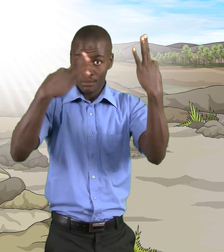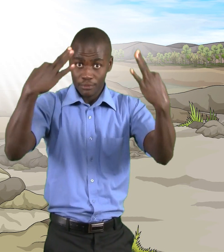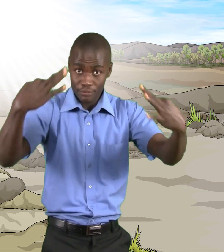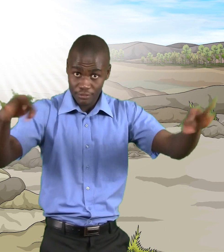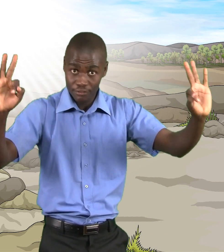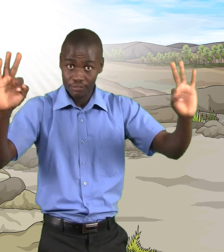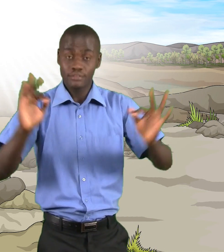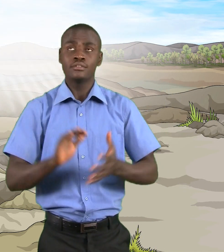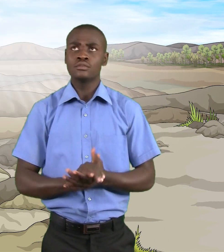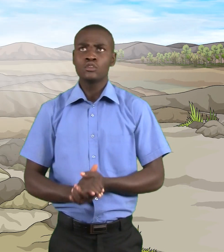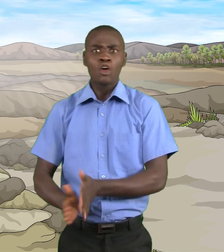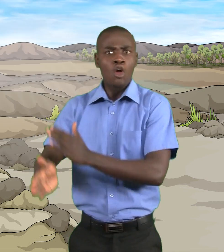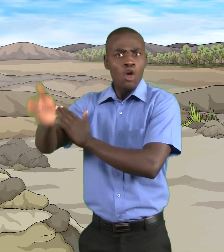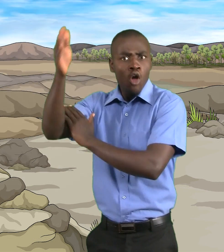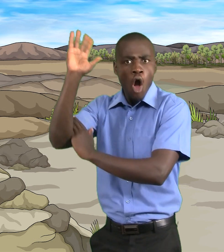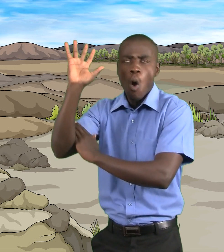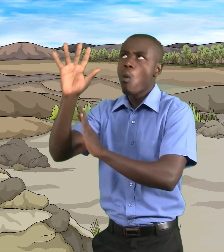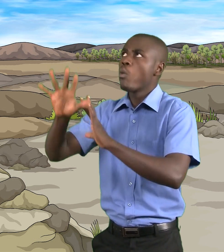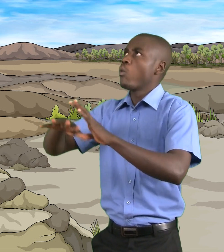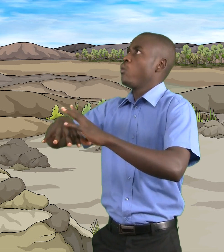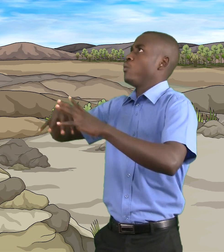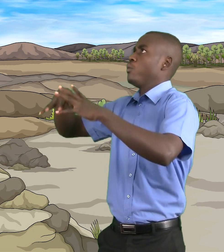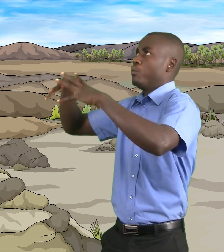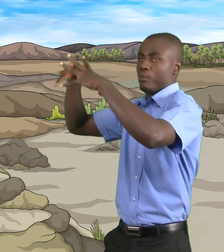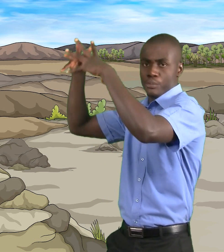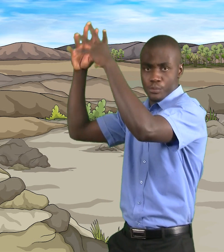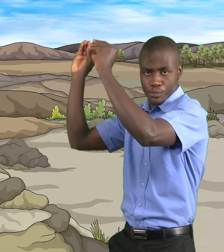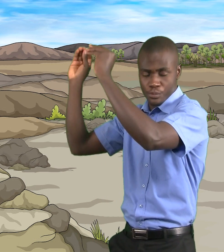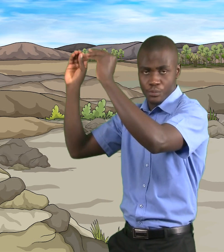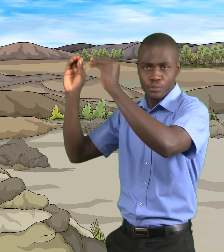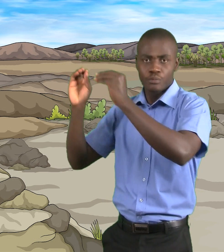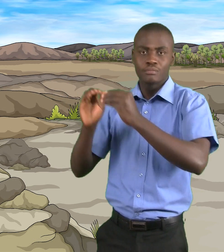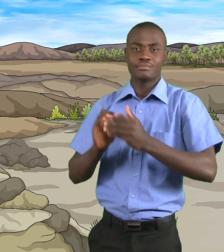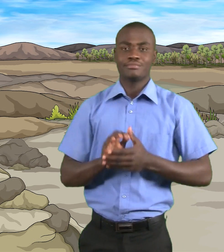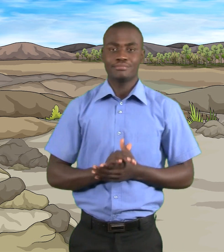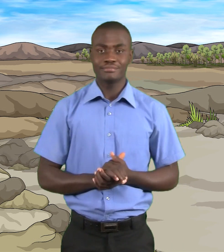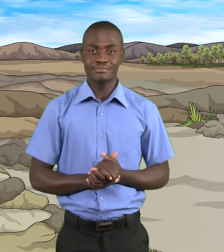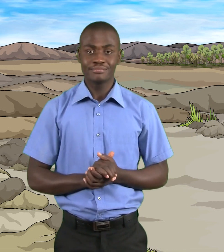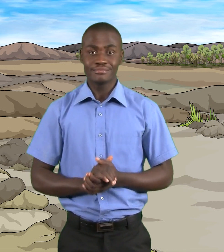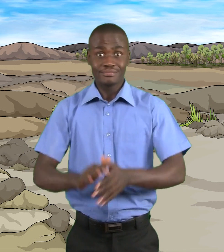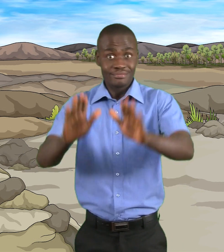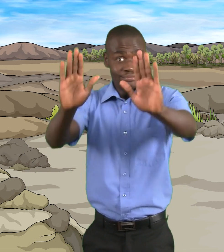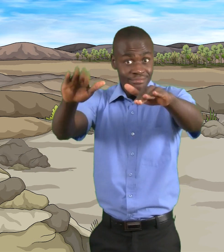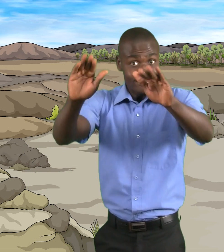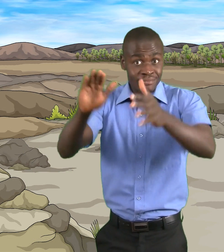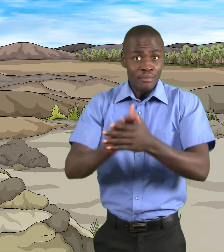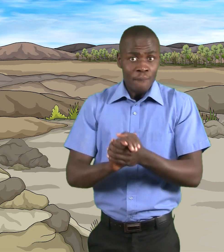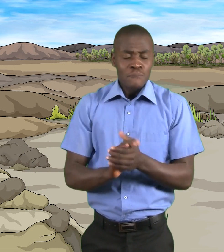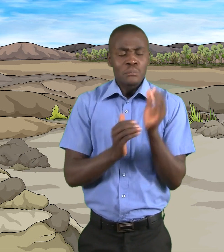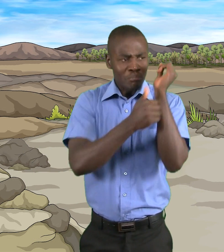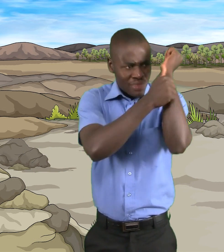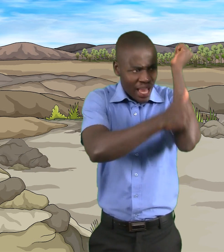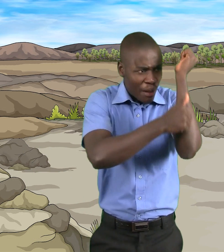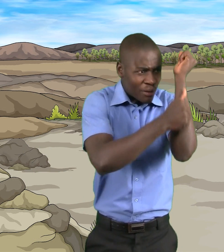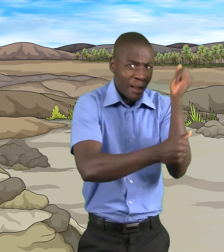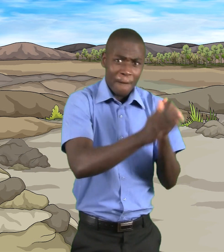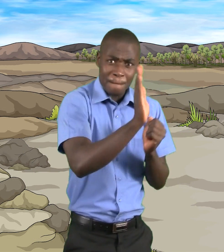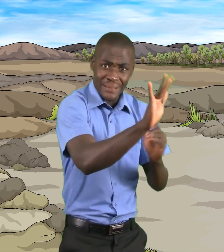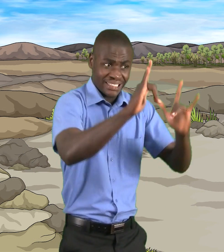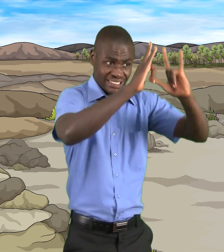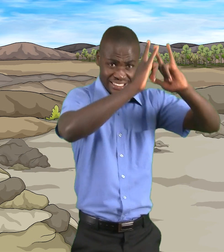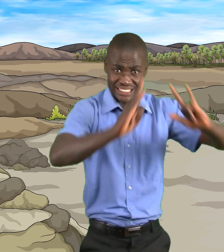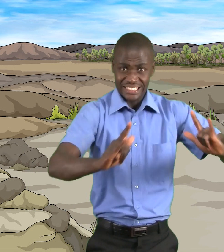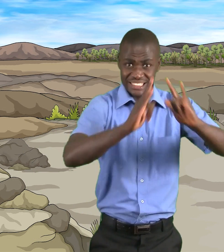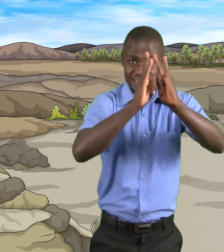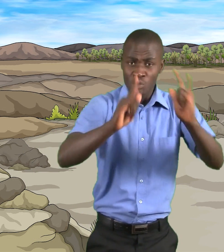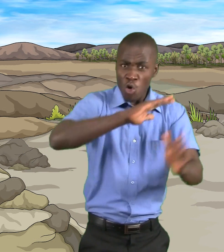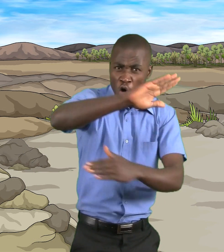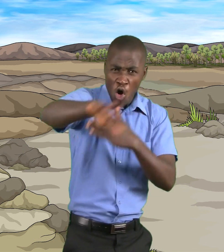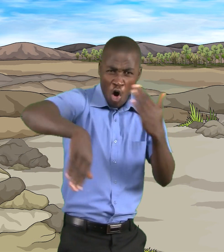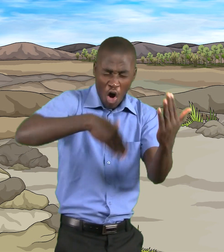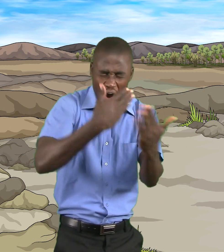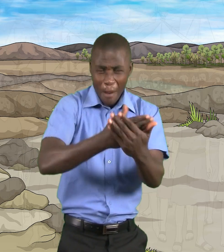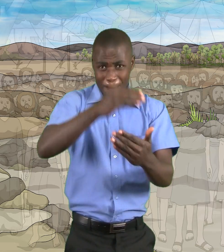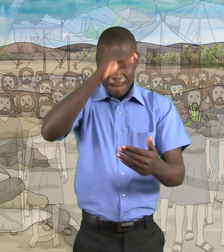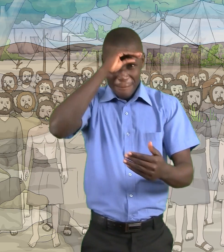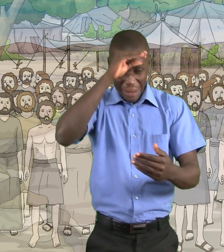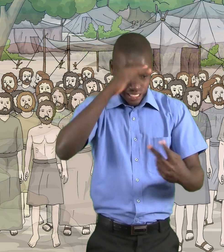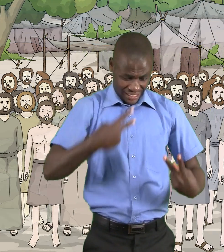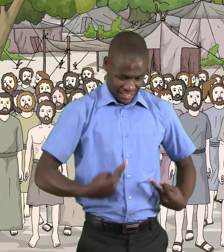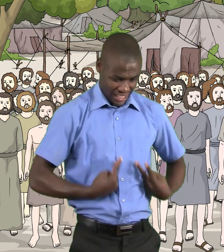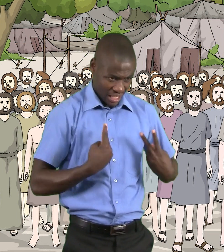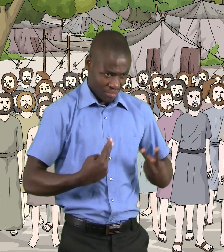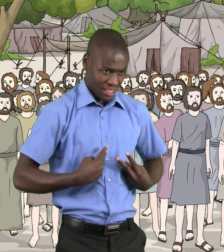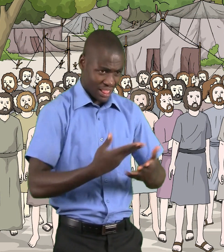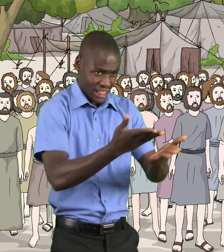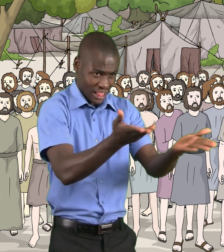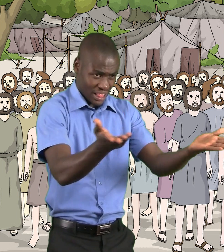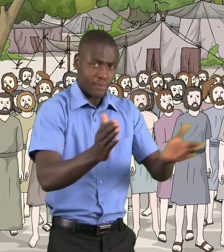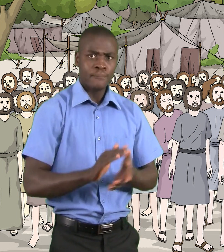When He had finished speaking with Abraham, God went up from him.